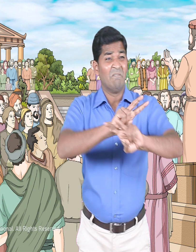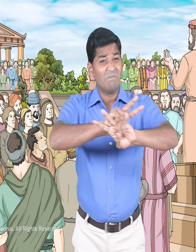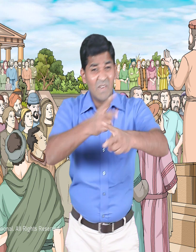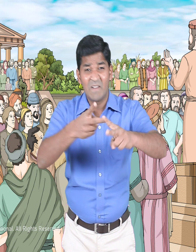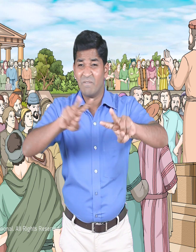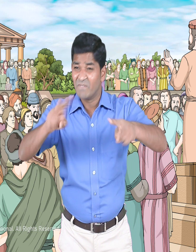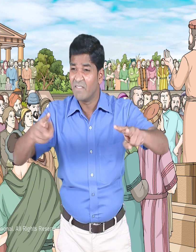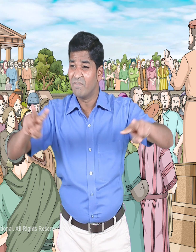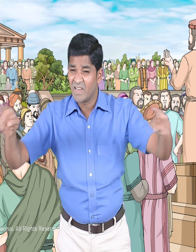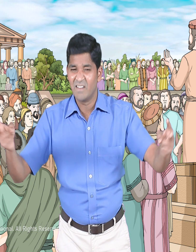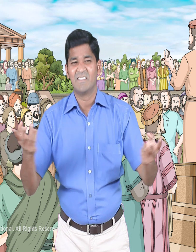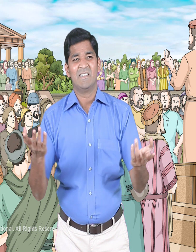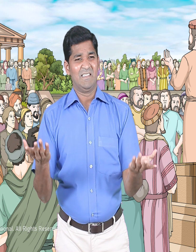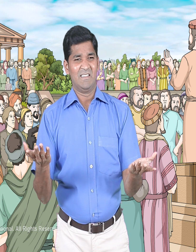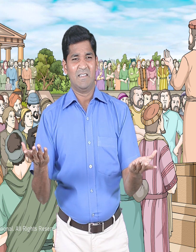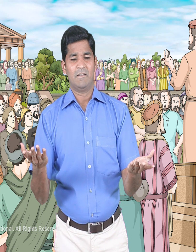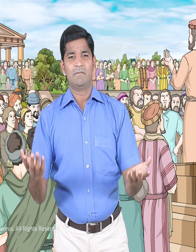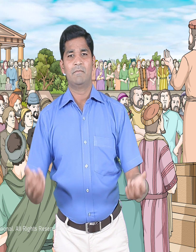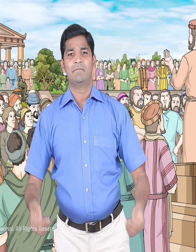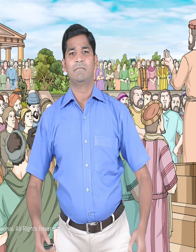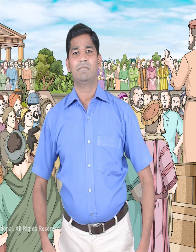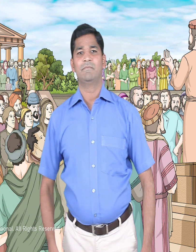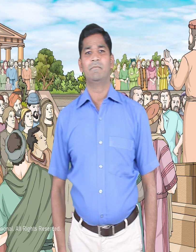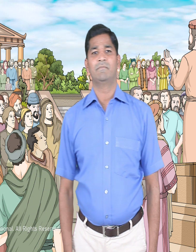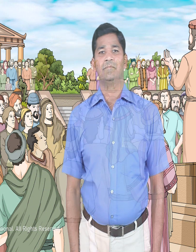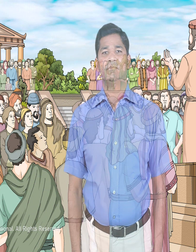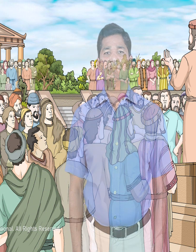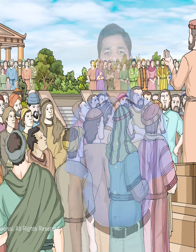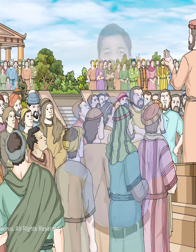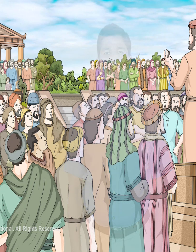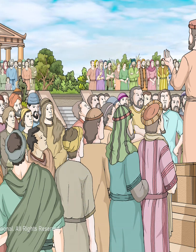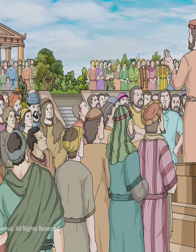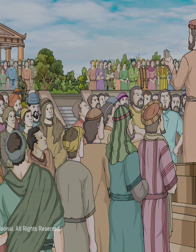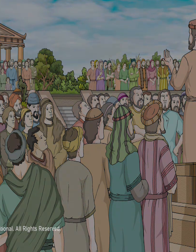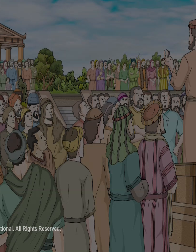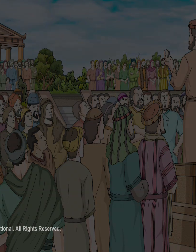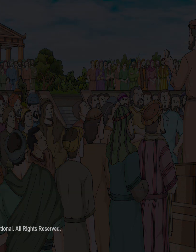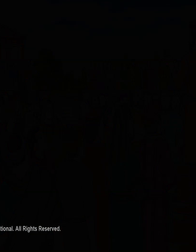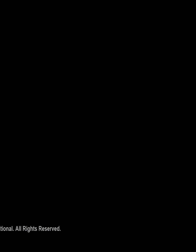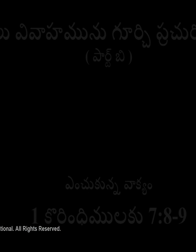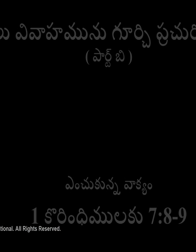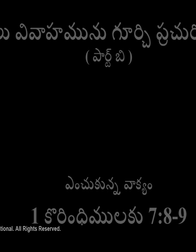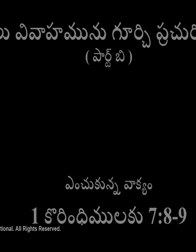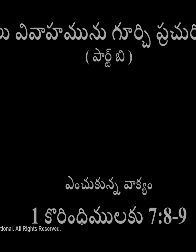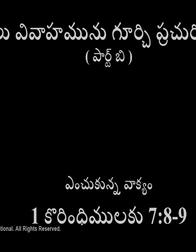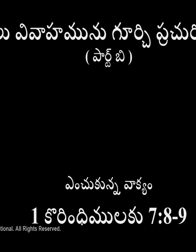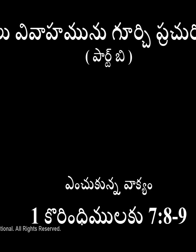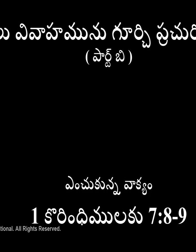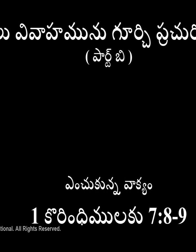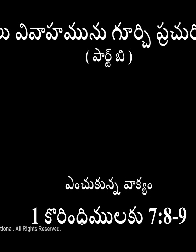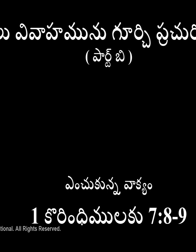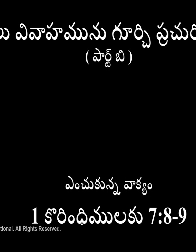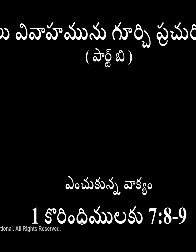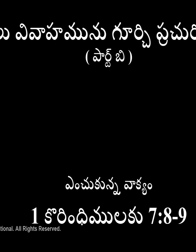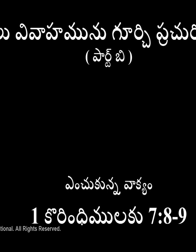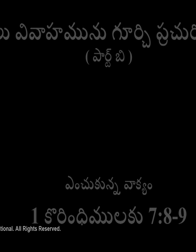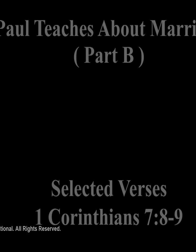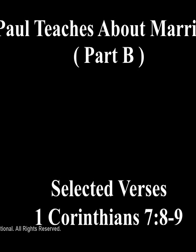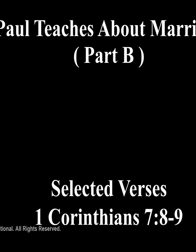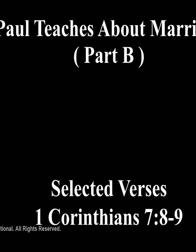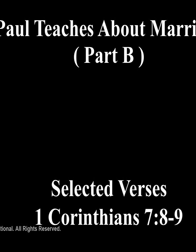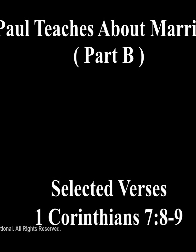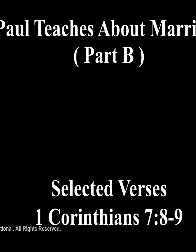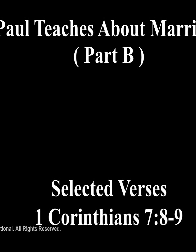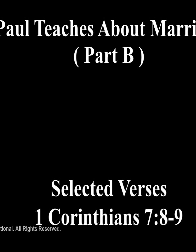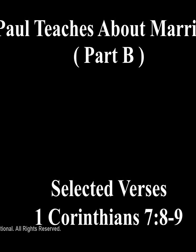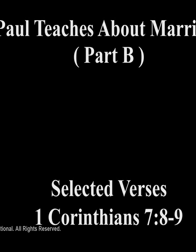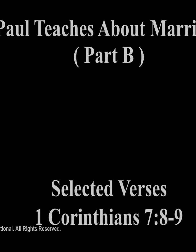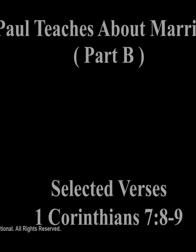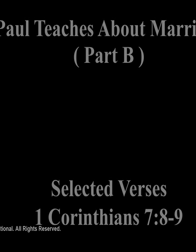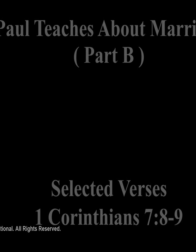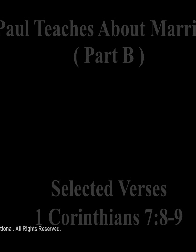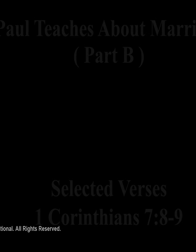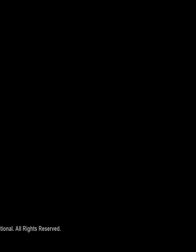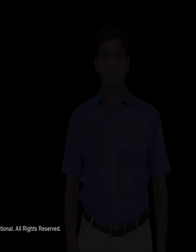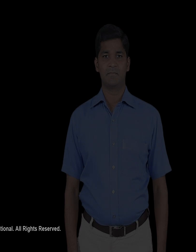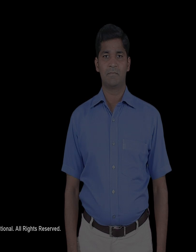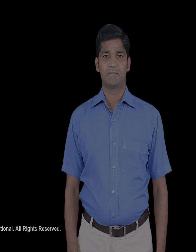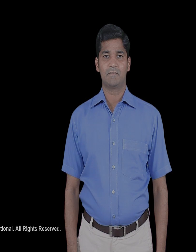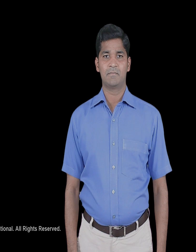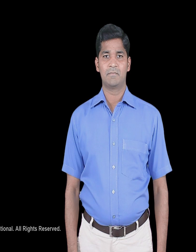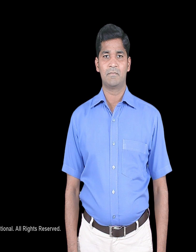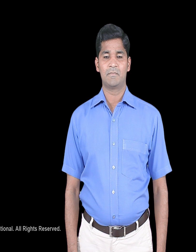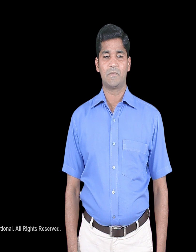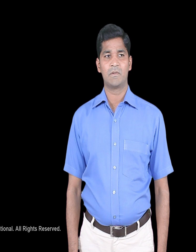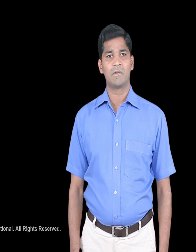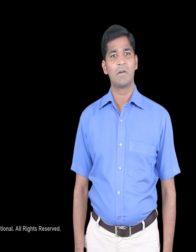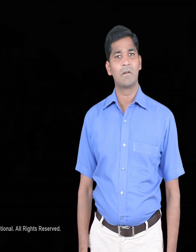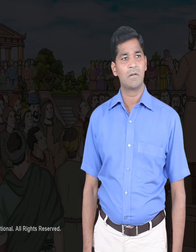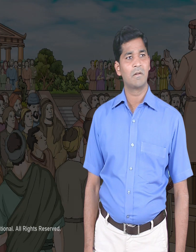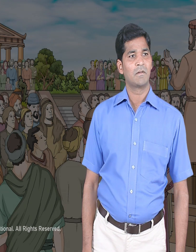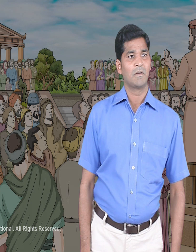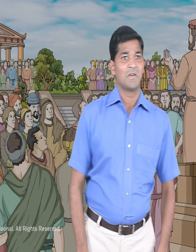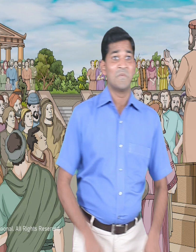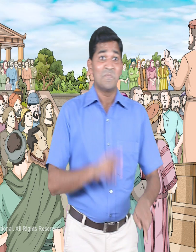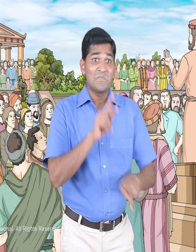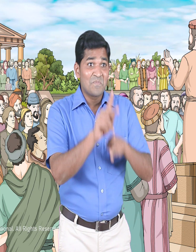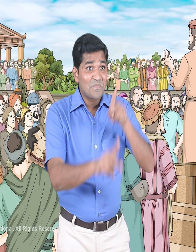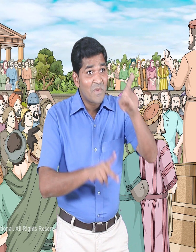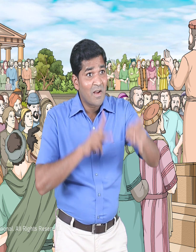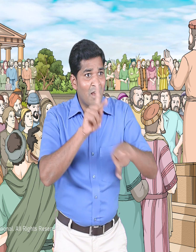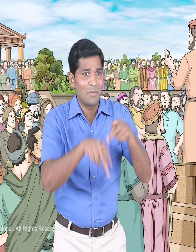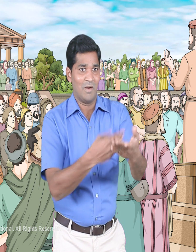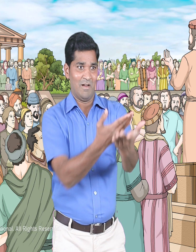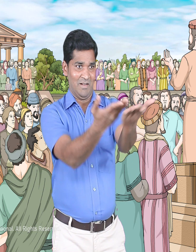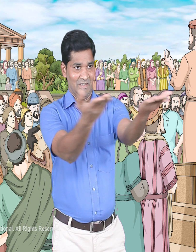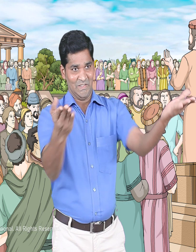one has this gift, another has that.